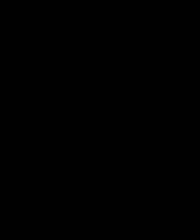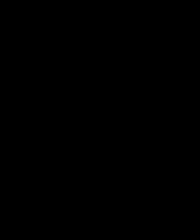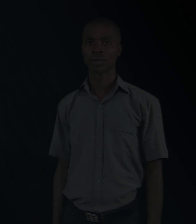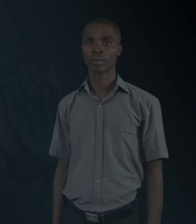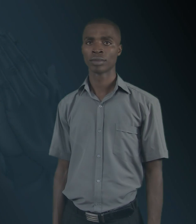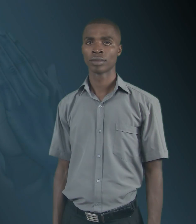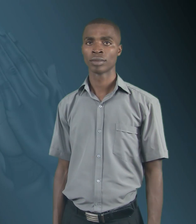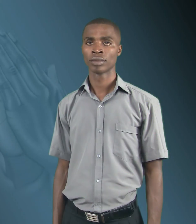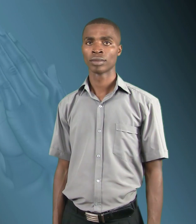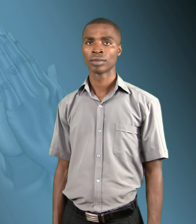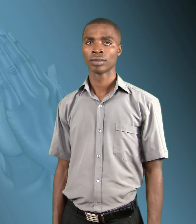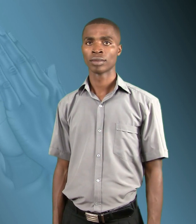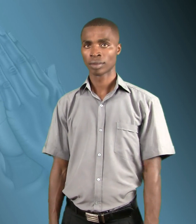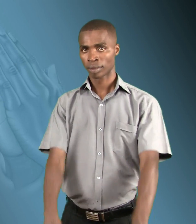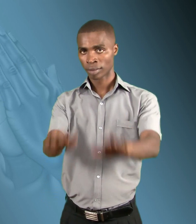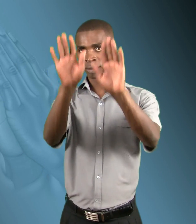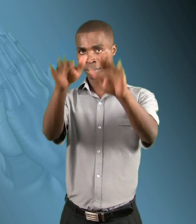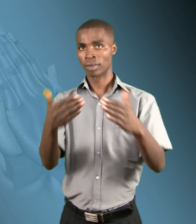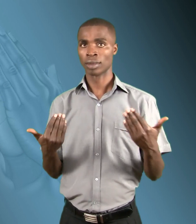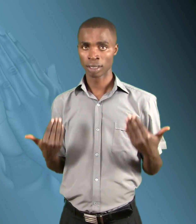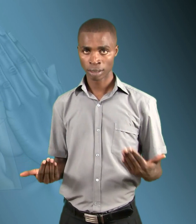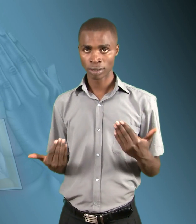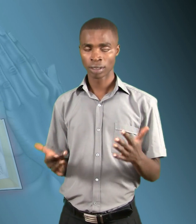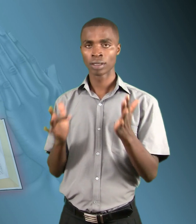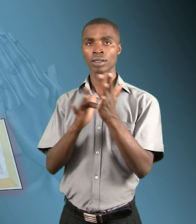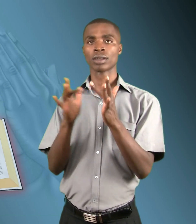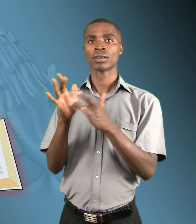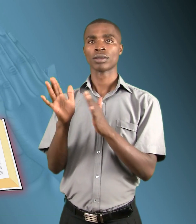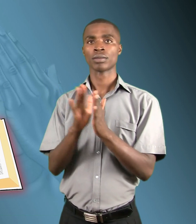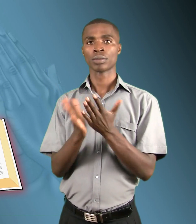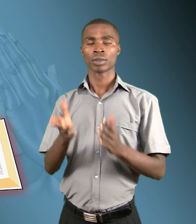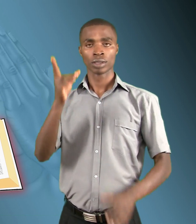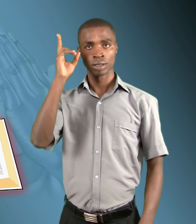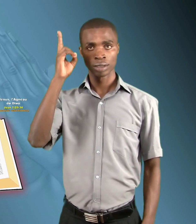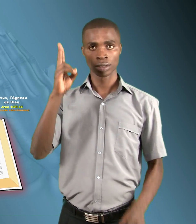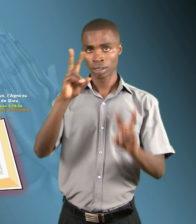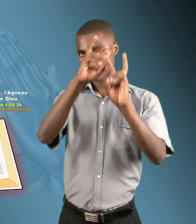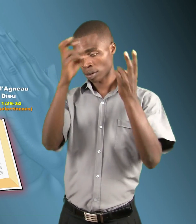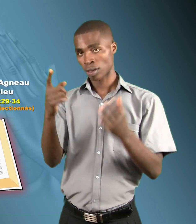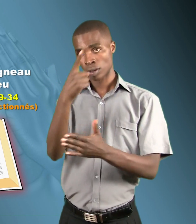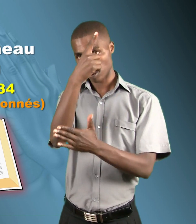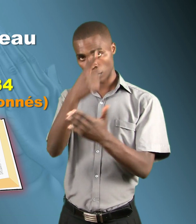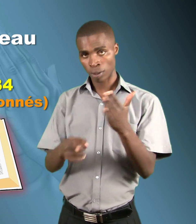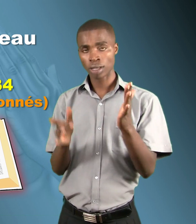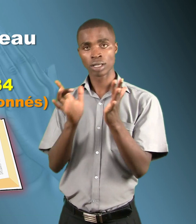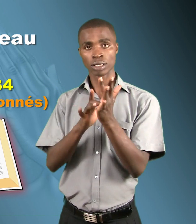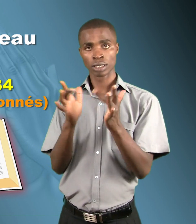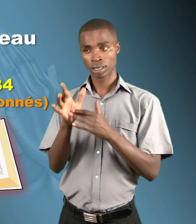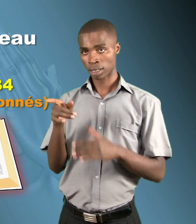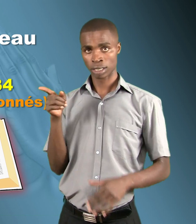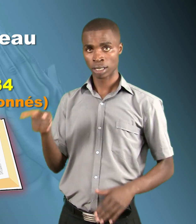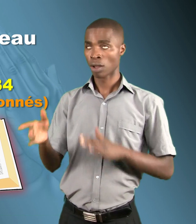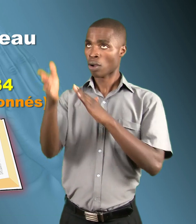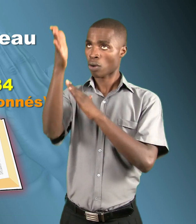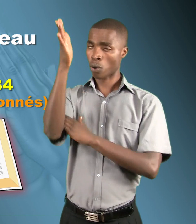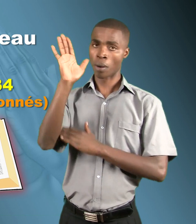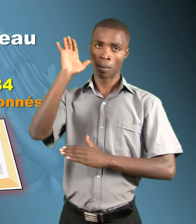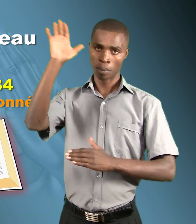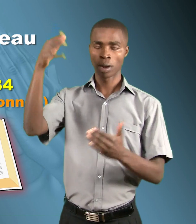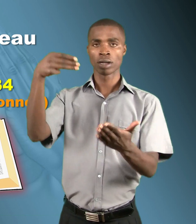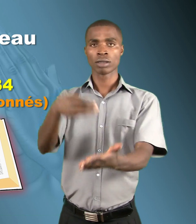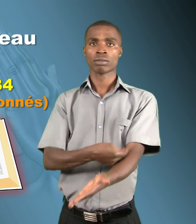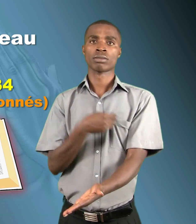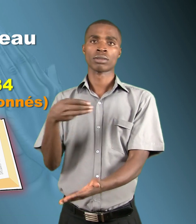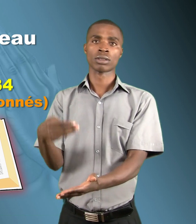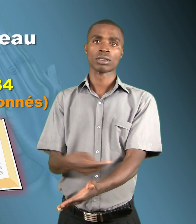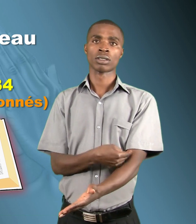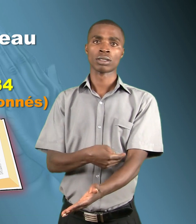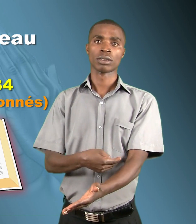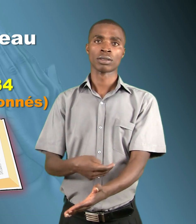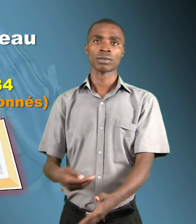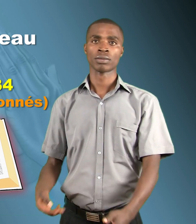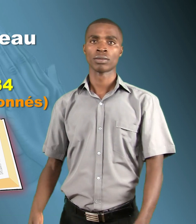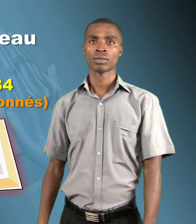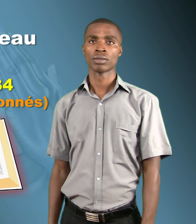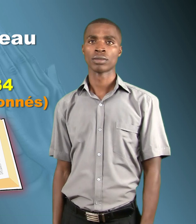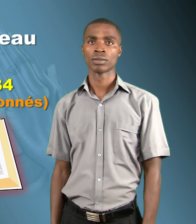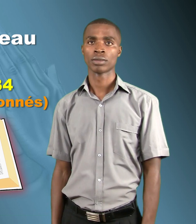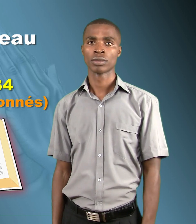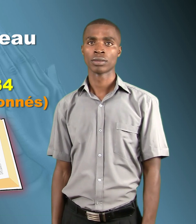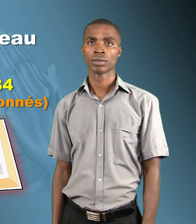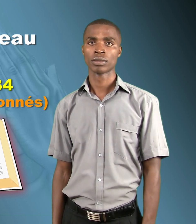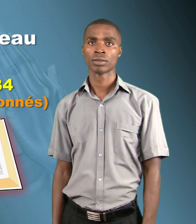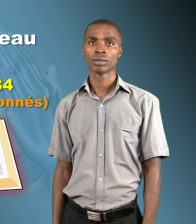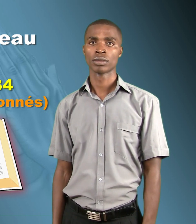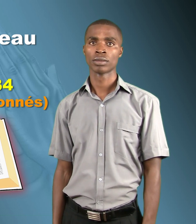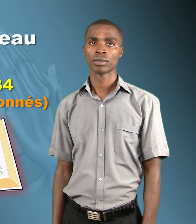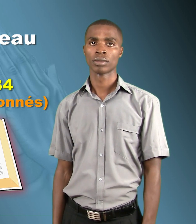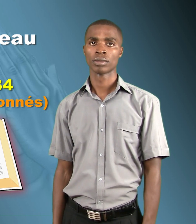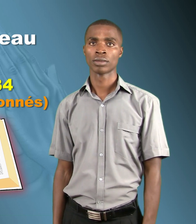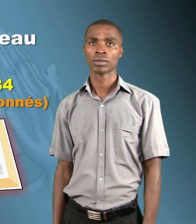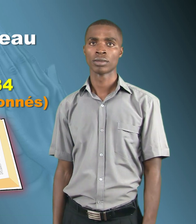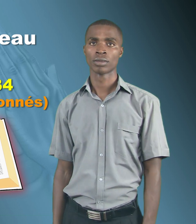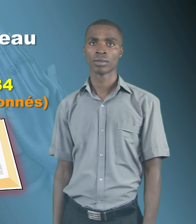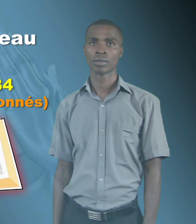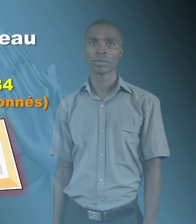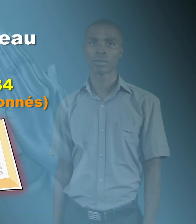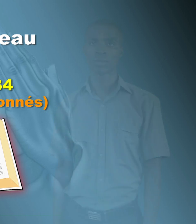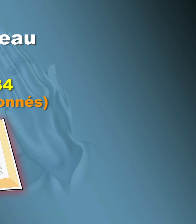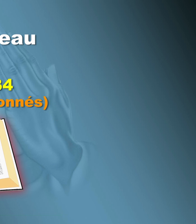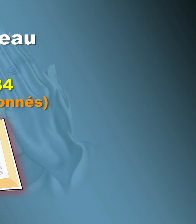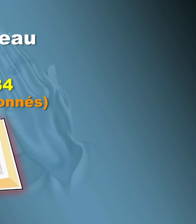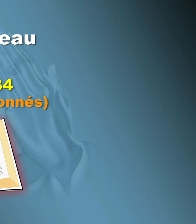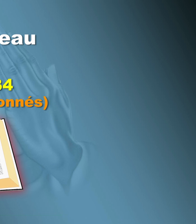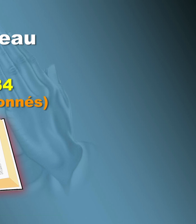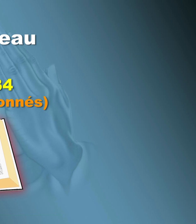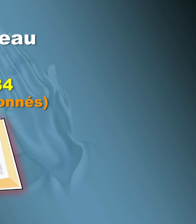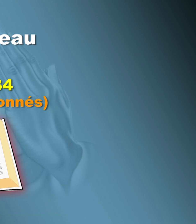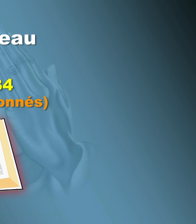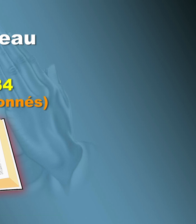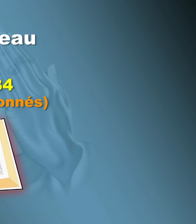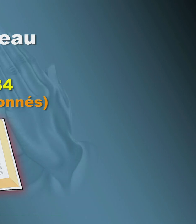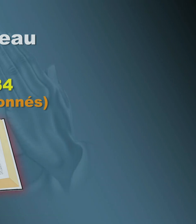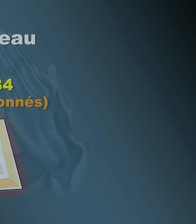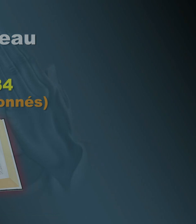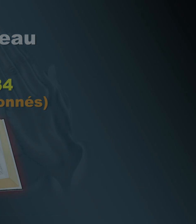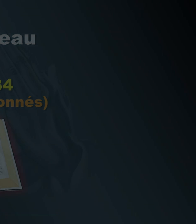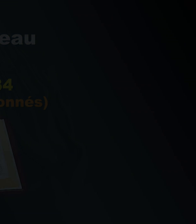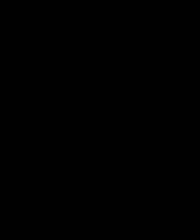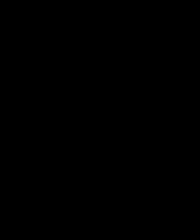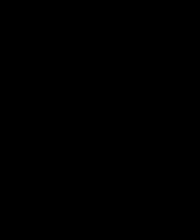Jesus - God's lamb